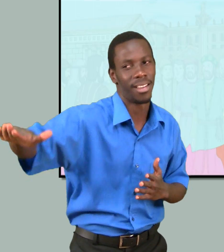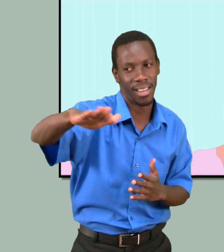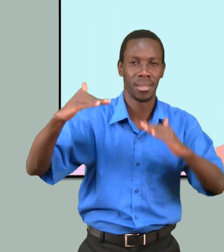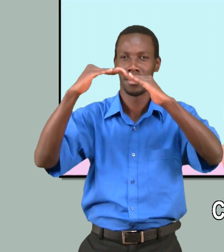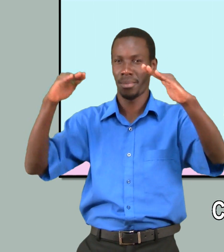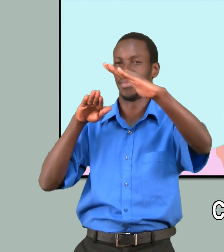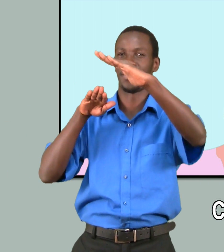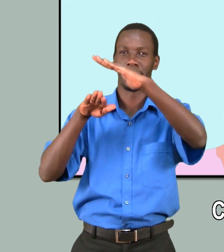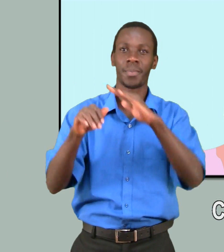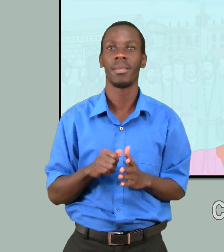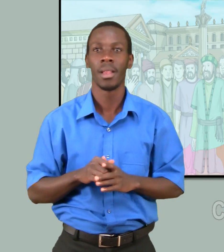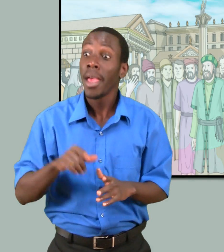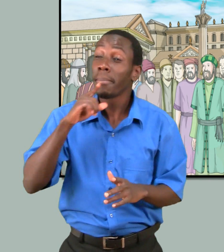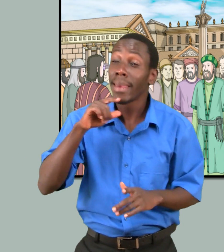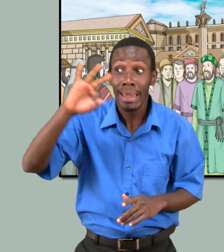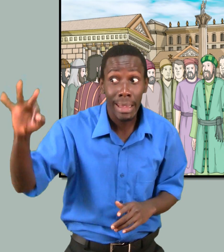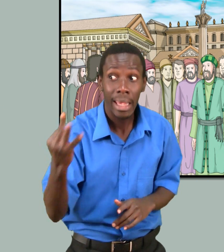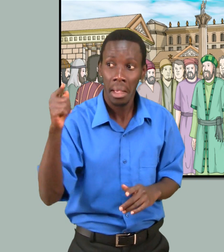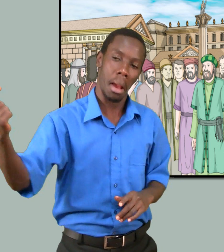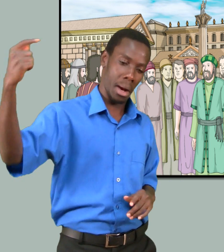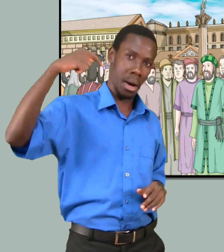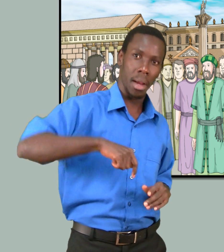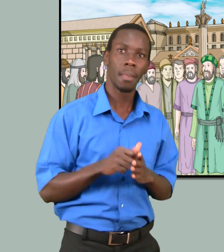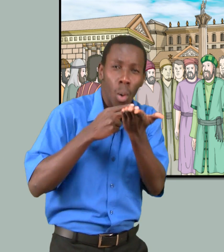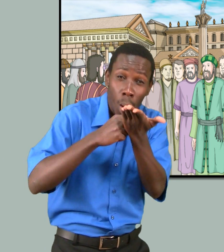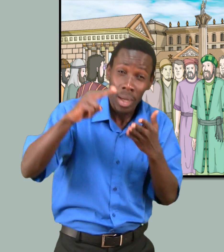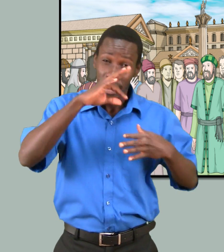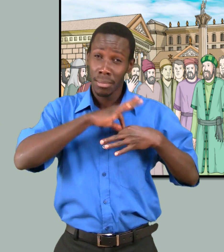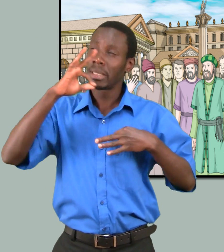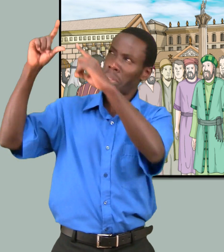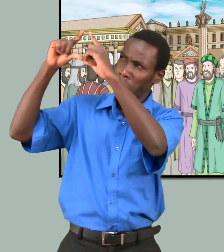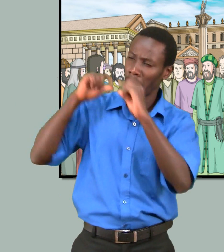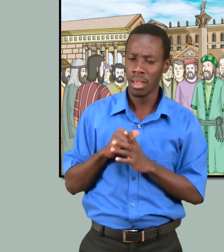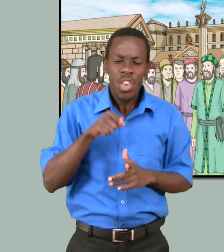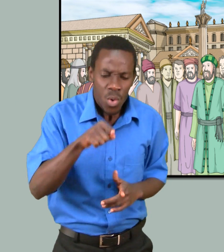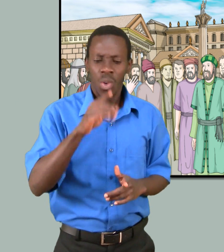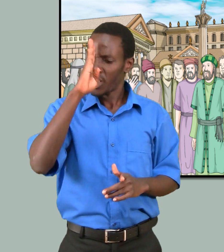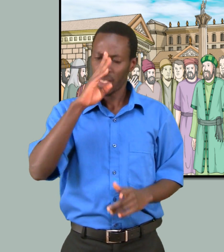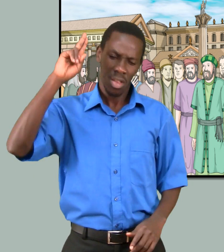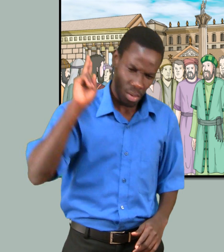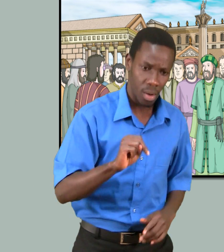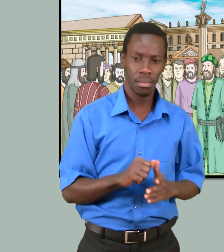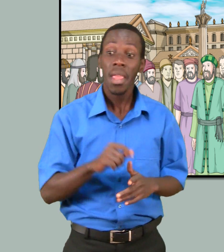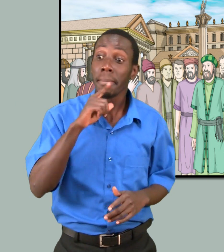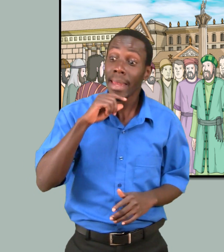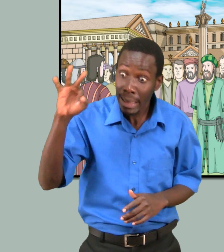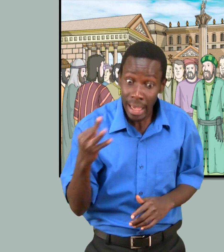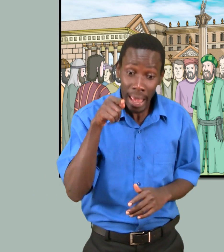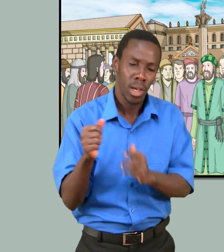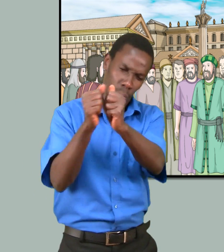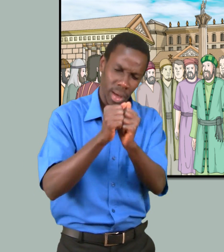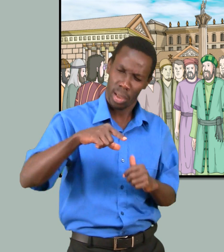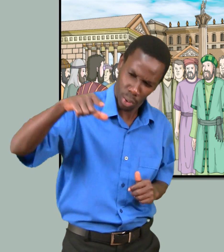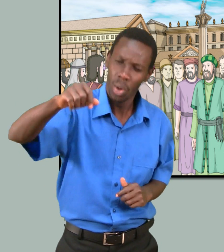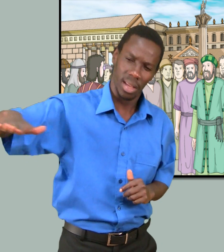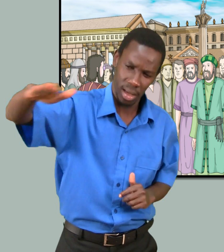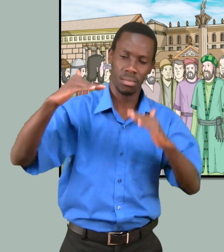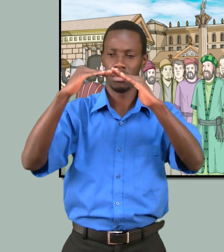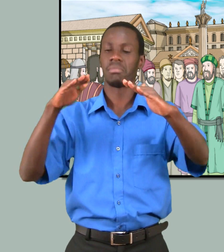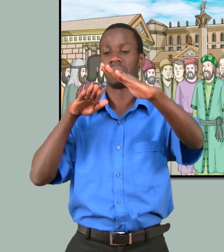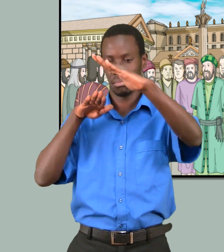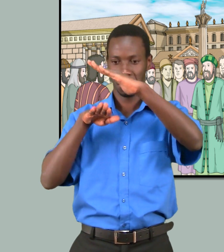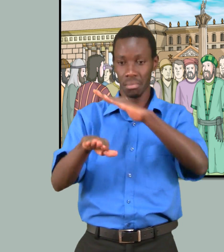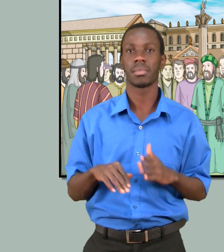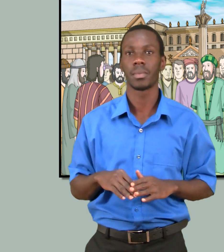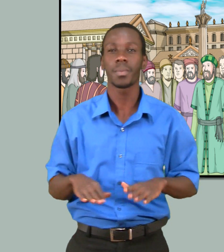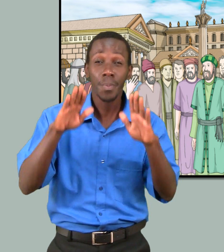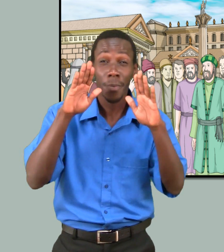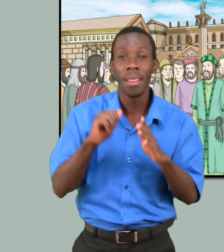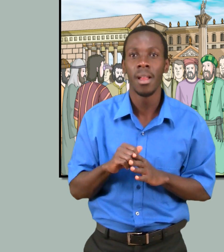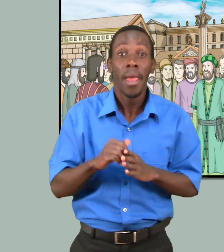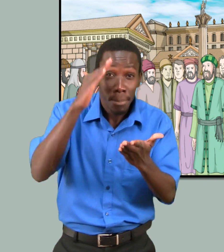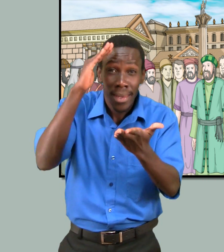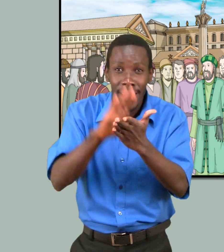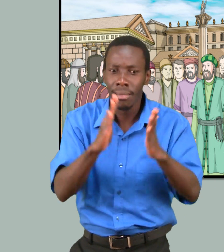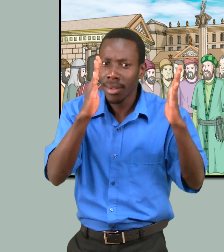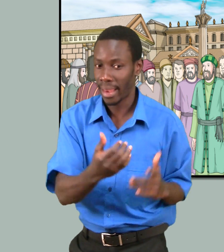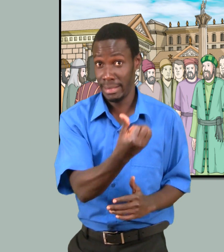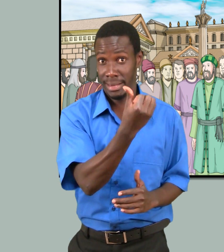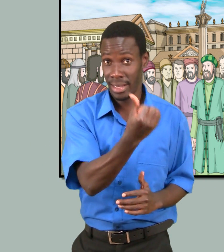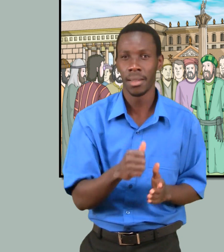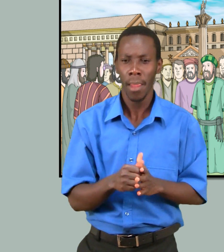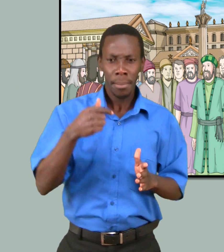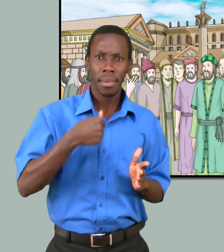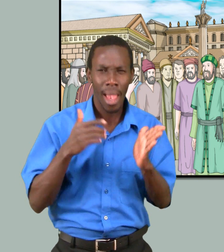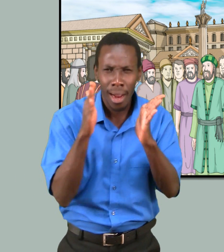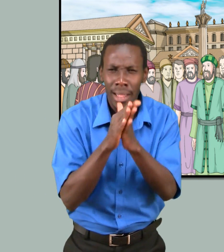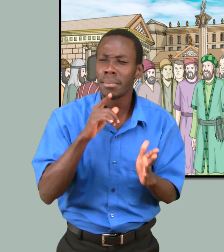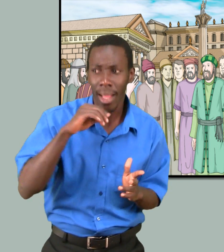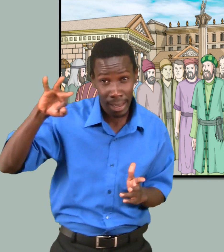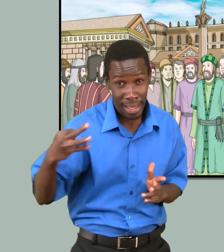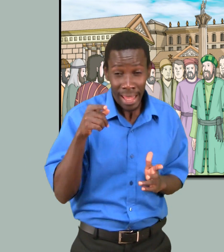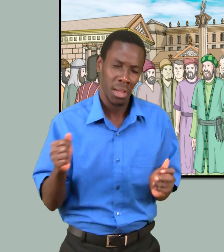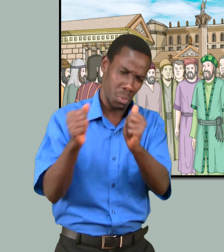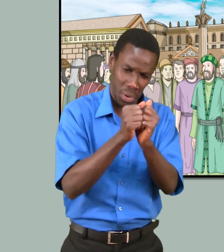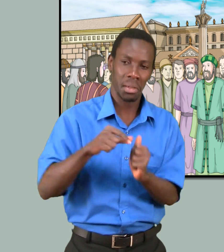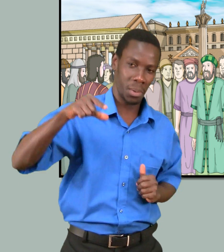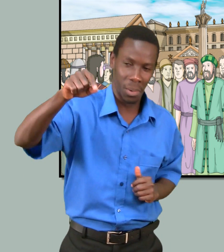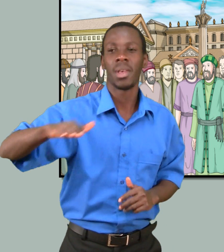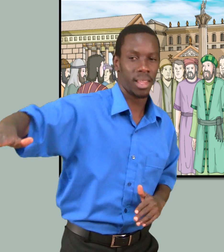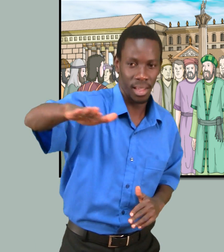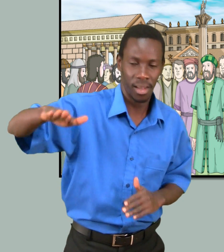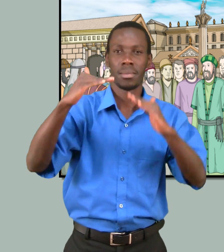Just then three men sent to me from Caesarea stopped at the house where I was staying.